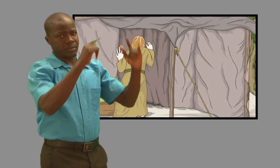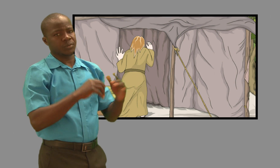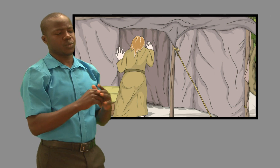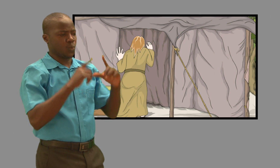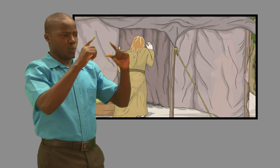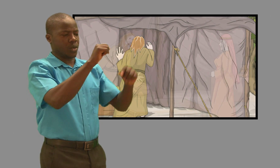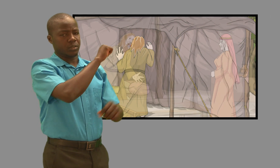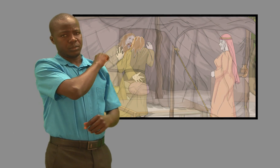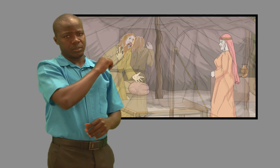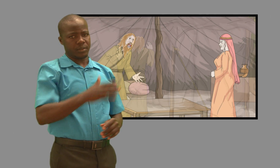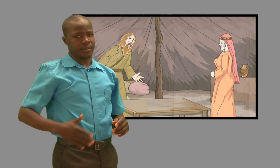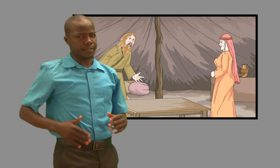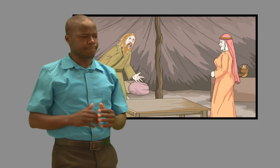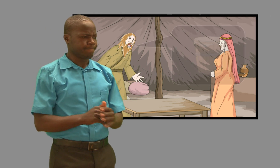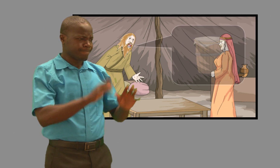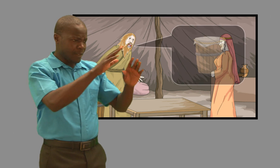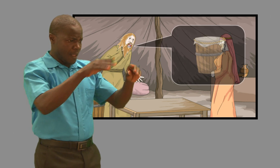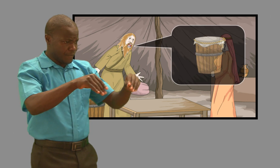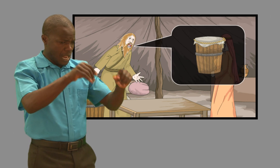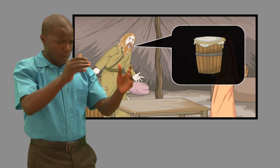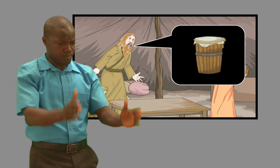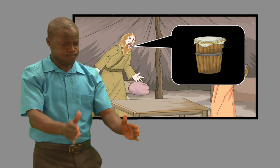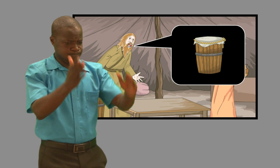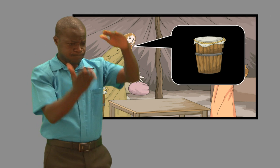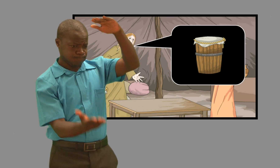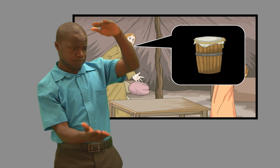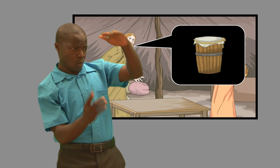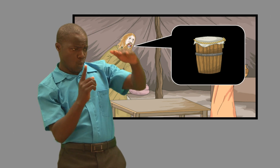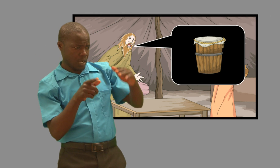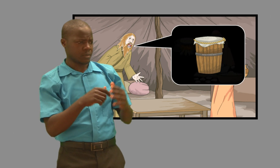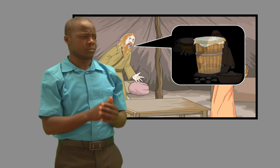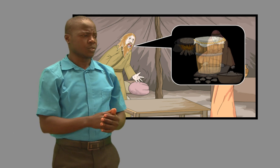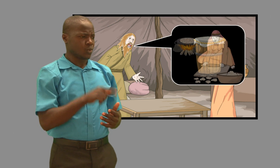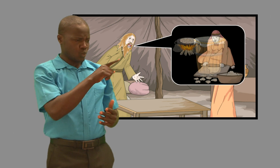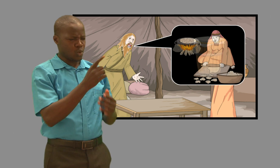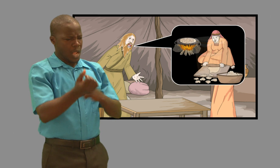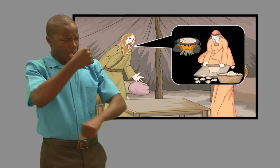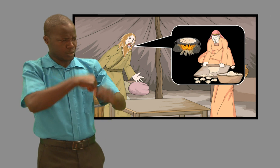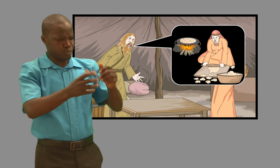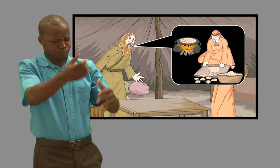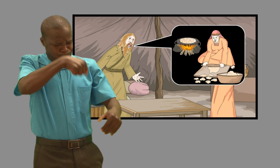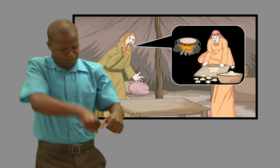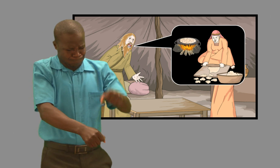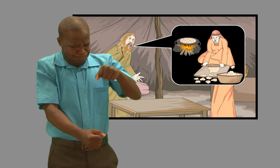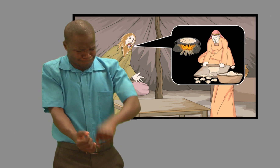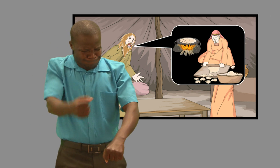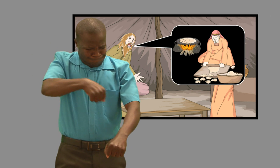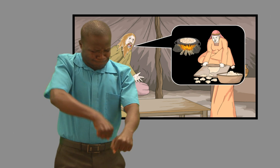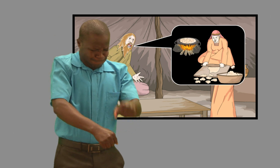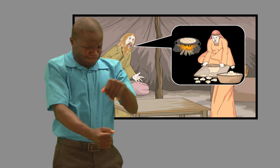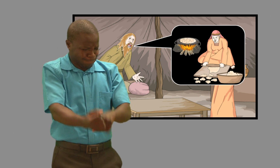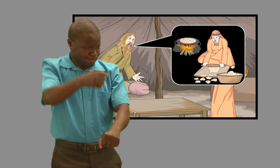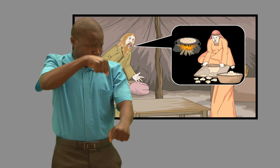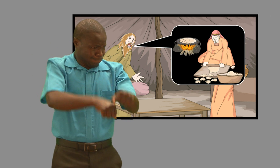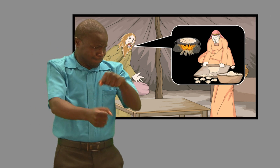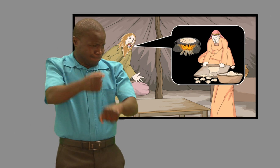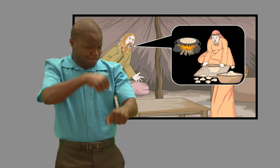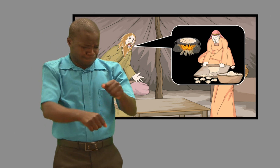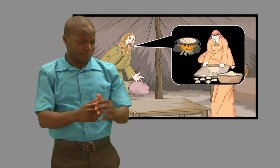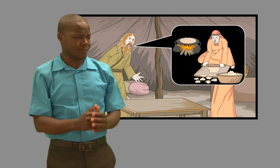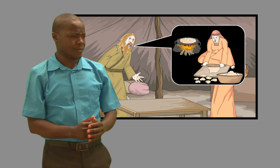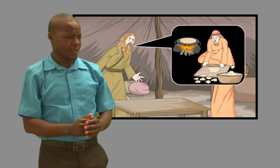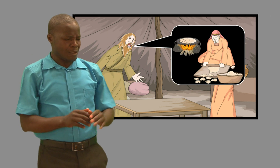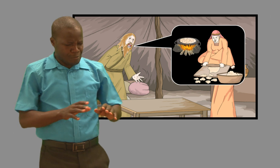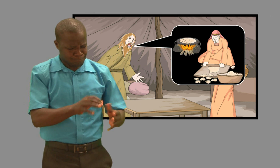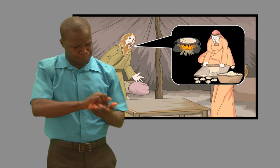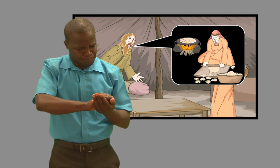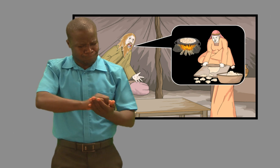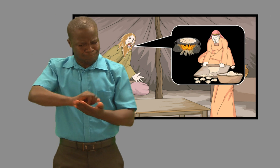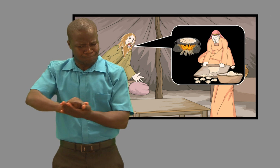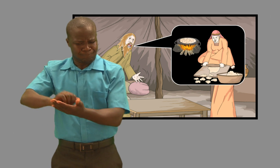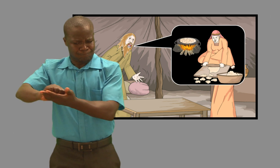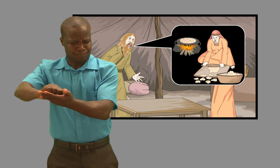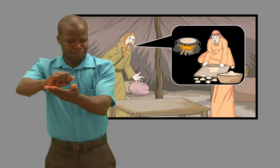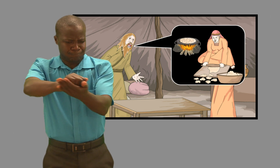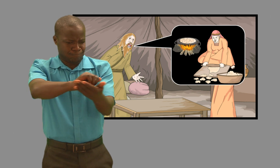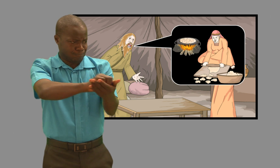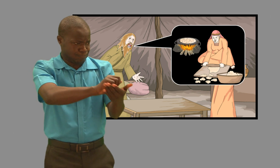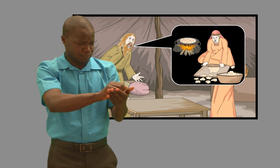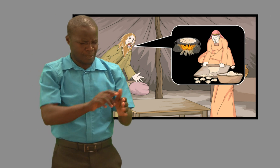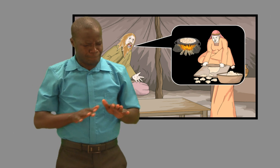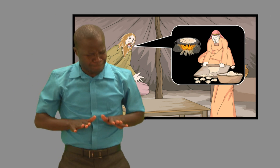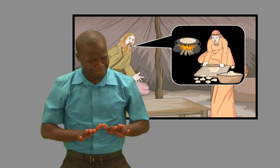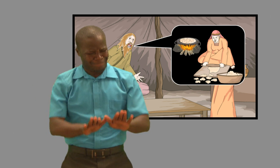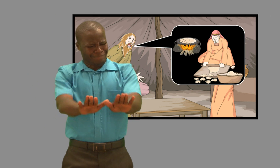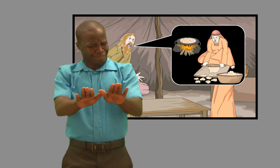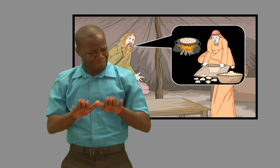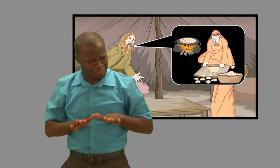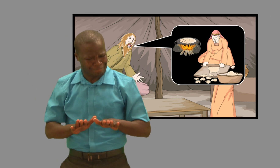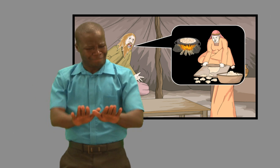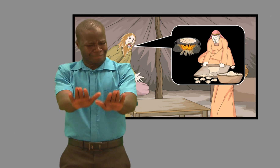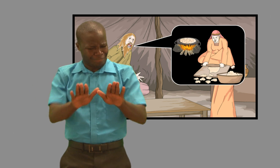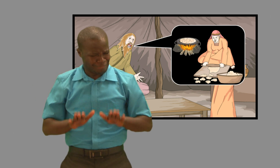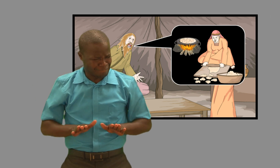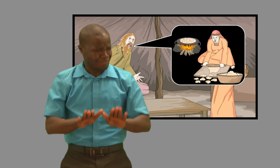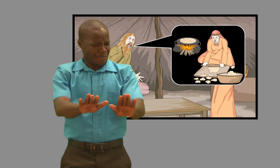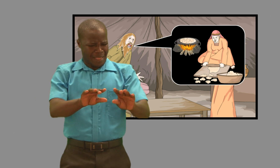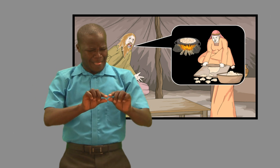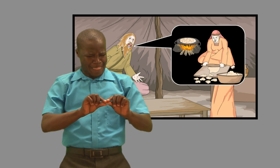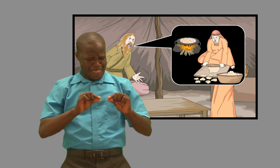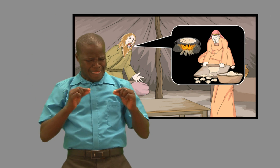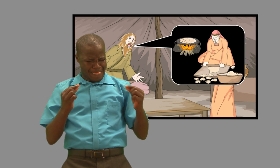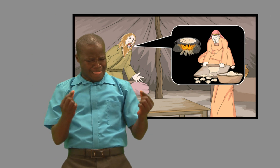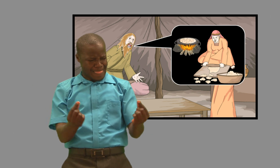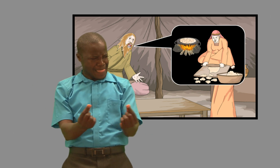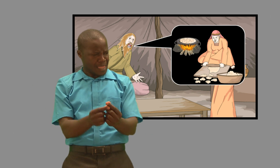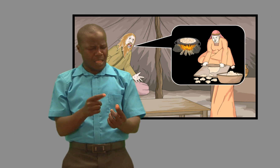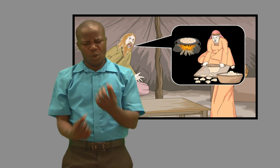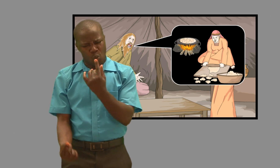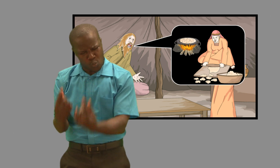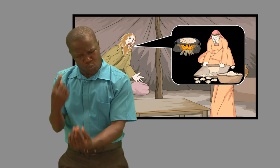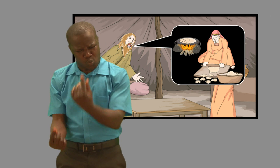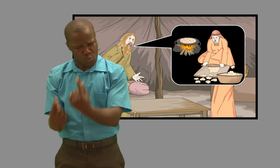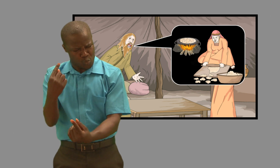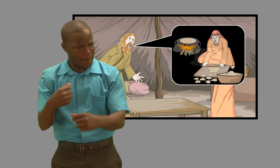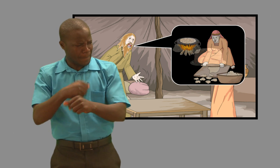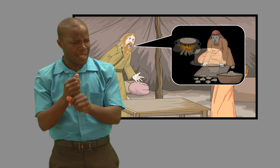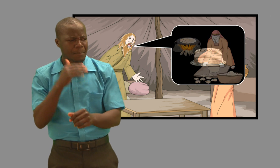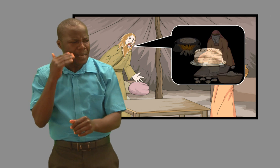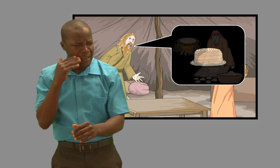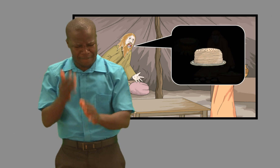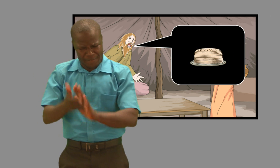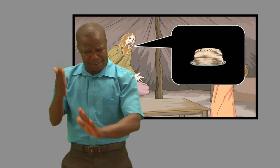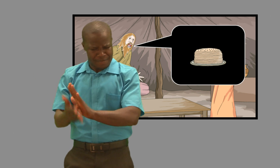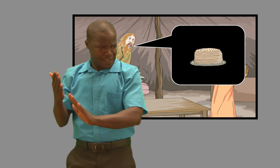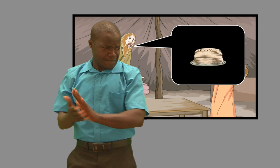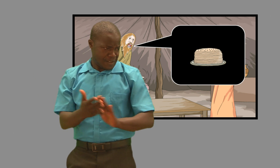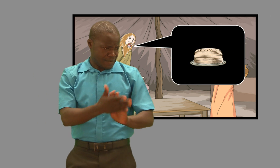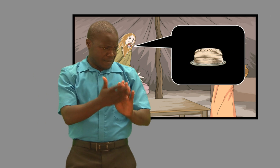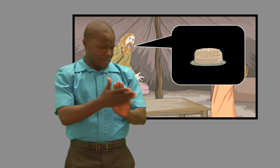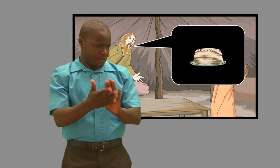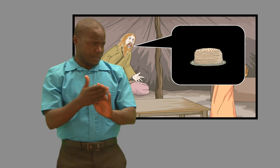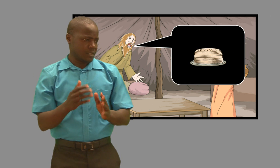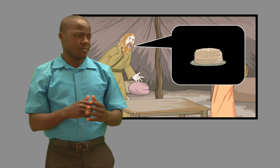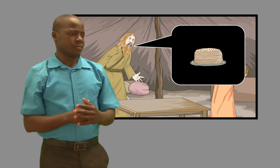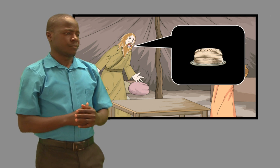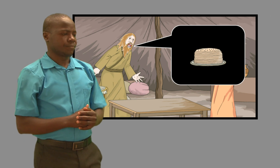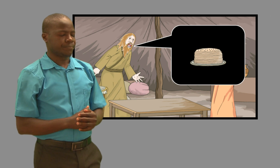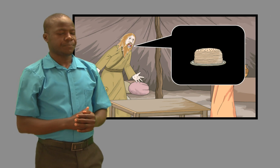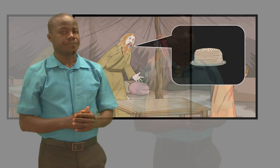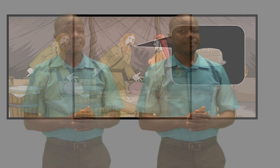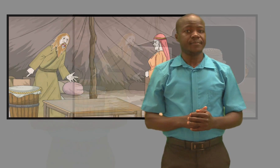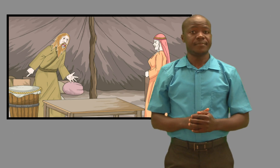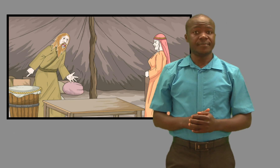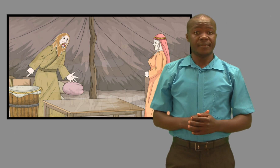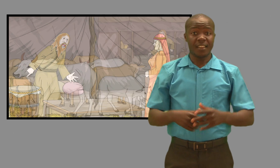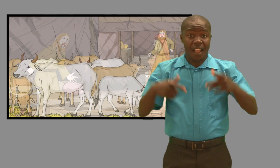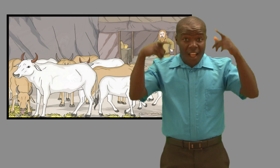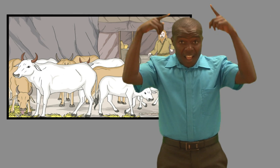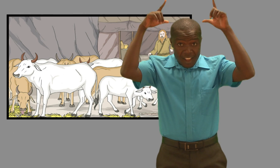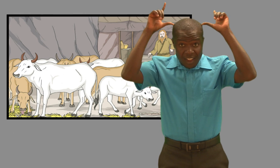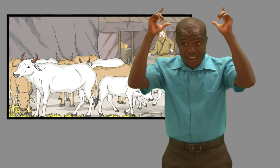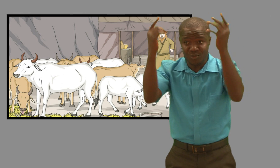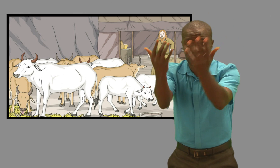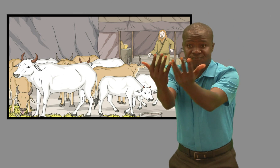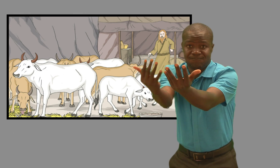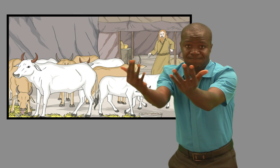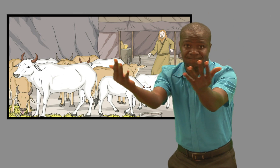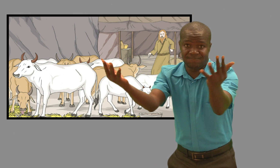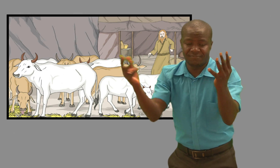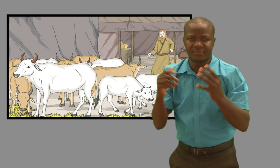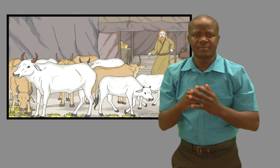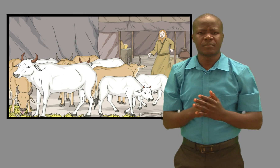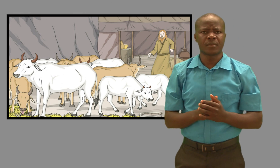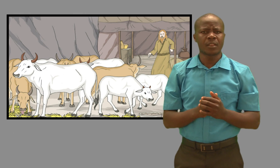Prepare three seahs of fine flour, knead it, and bake some bread.”